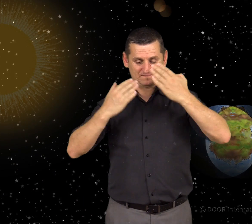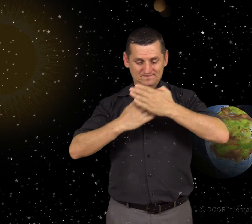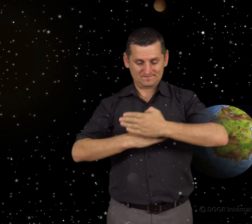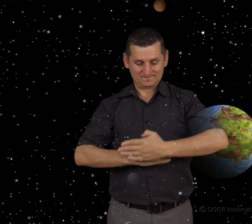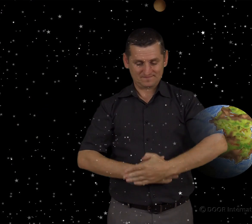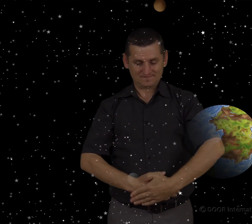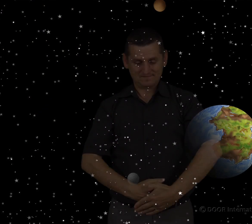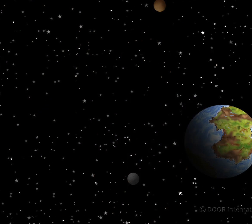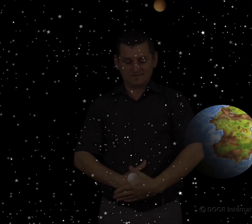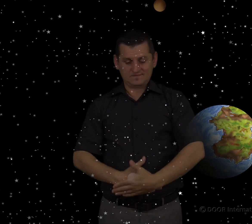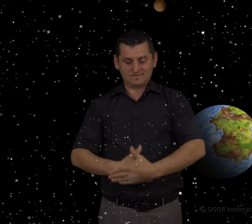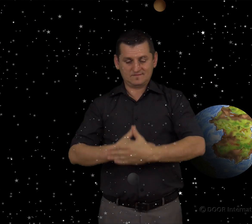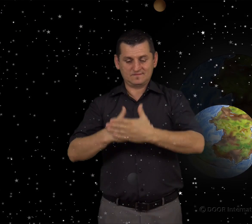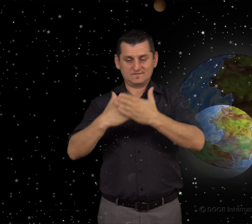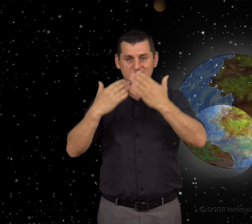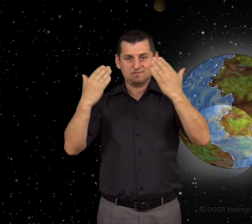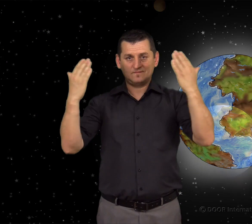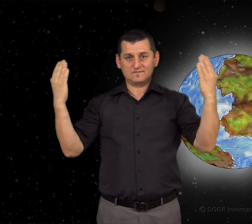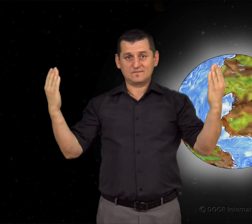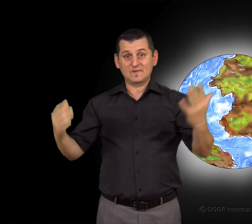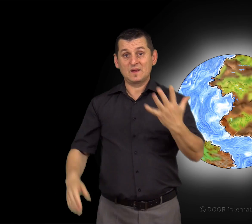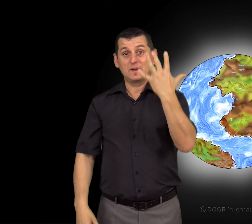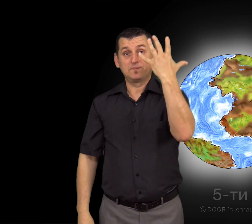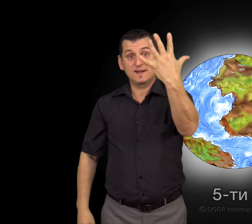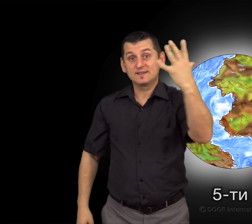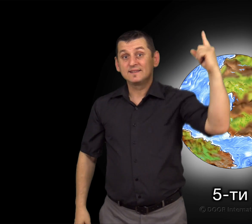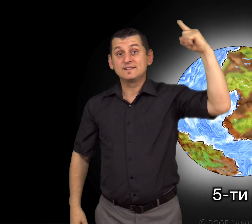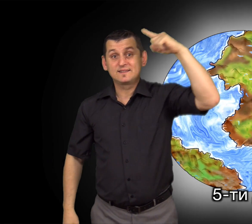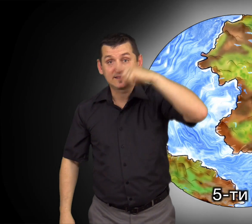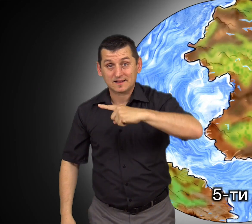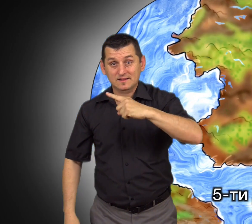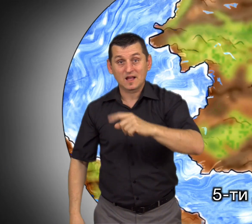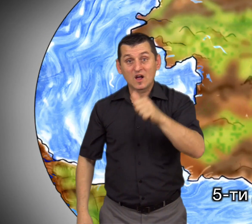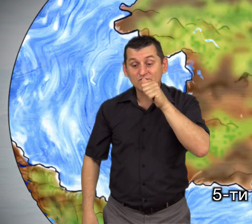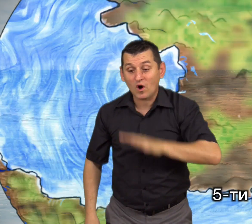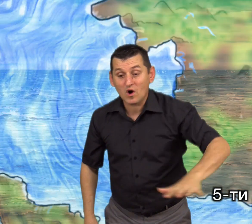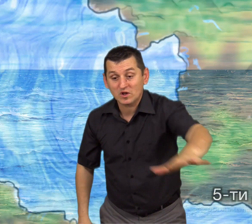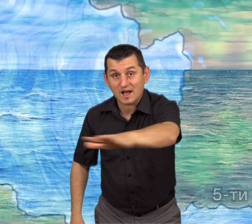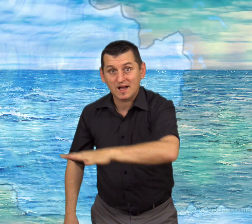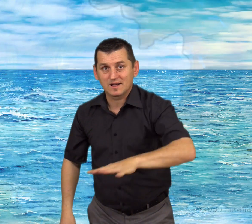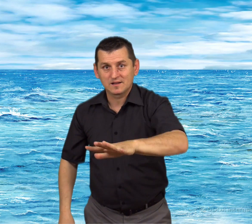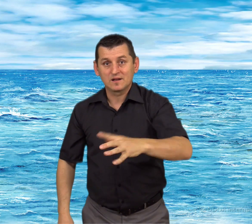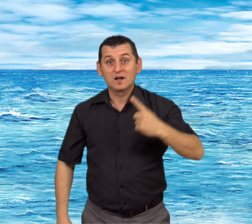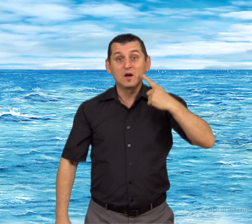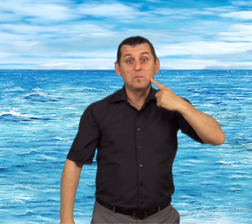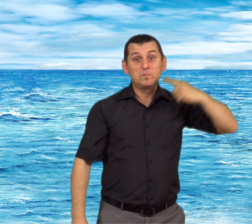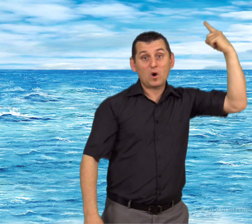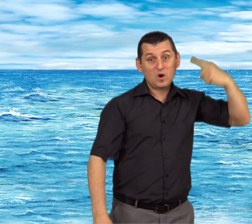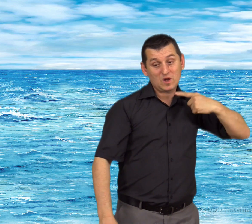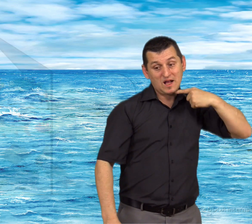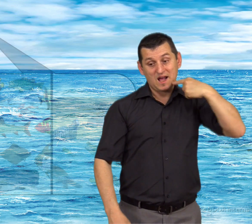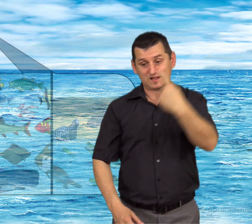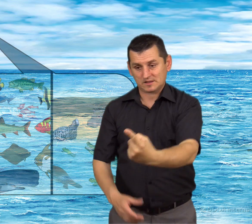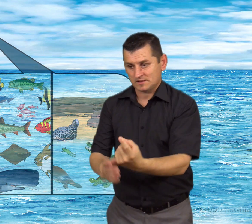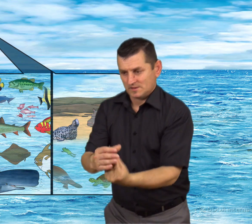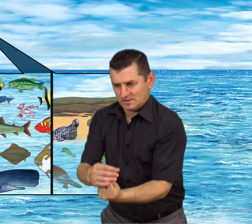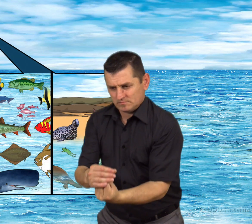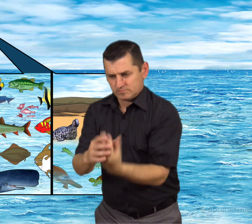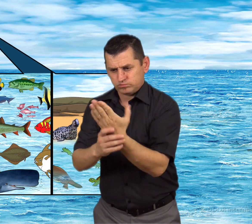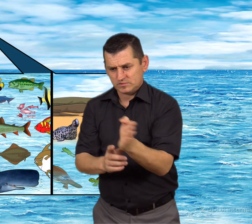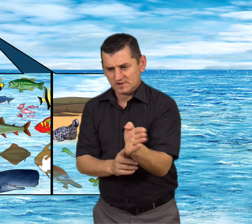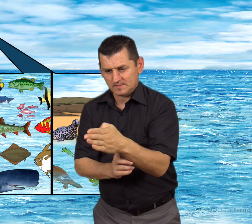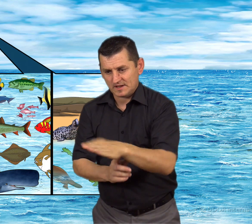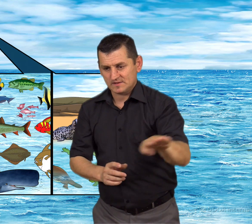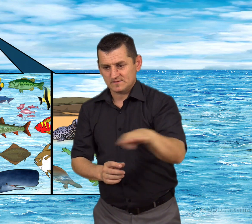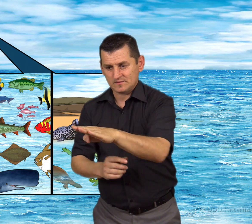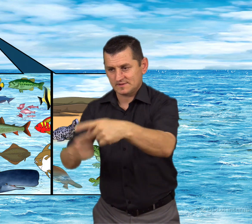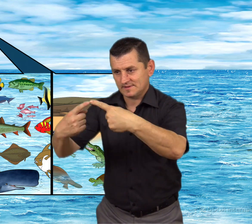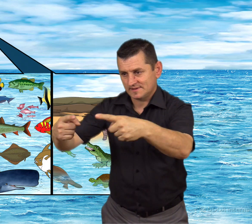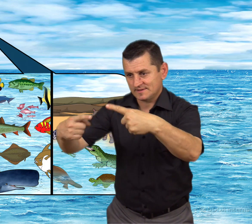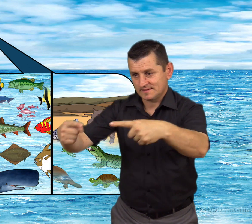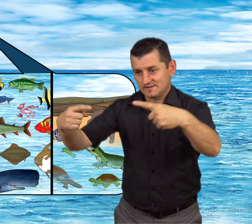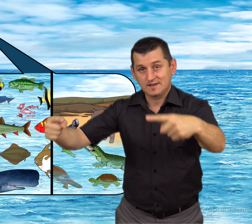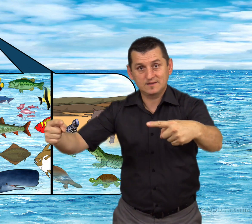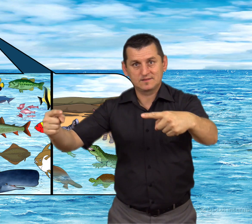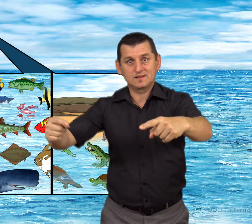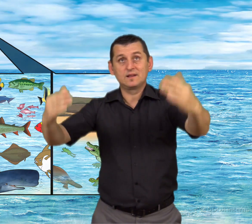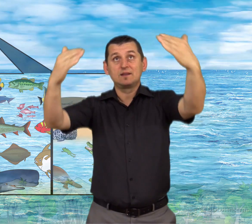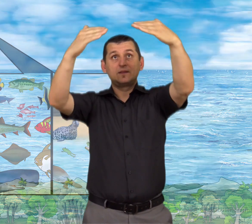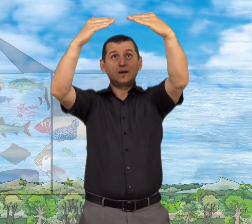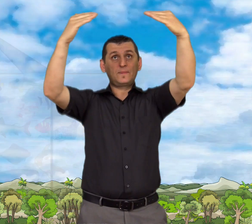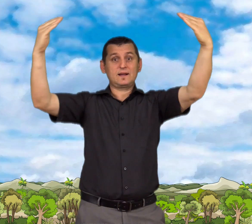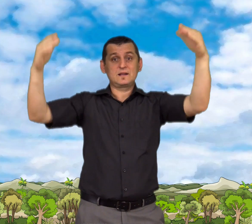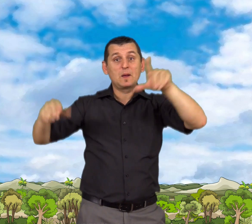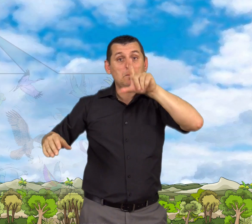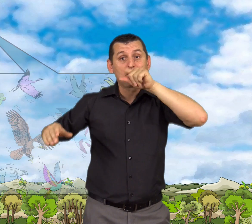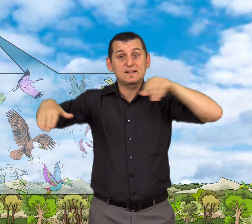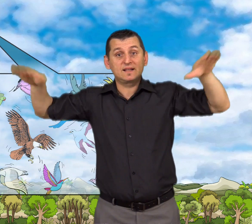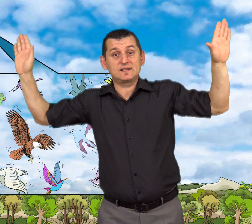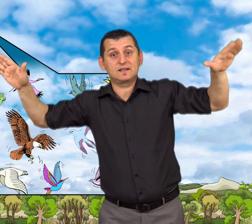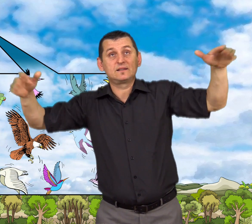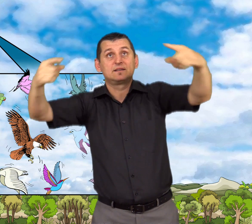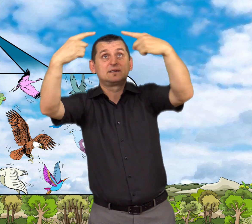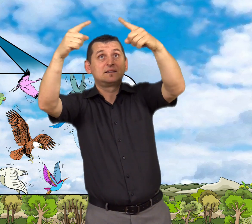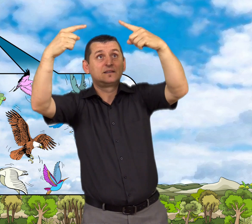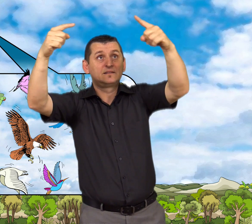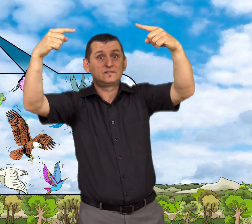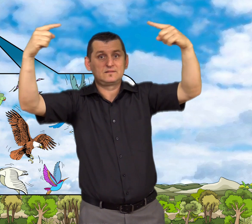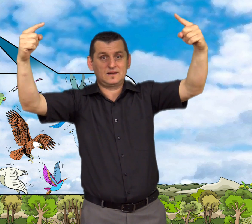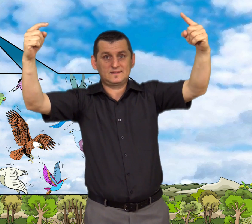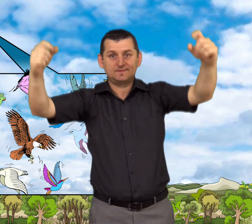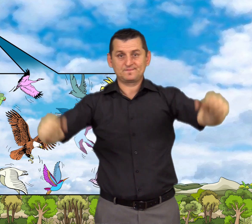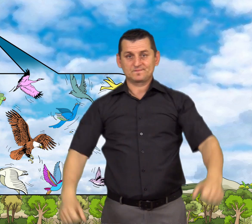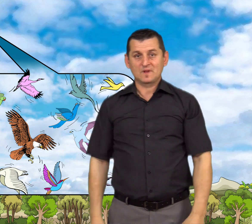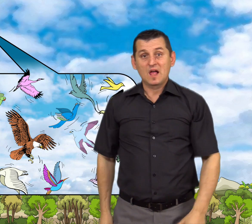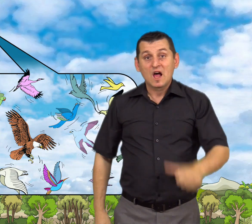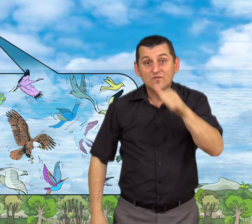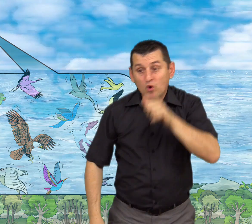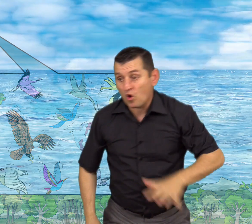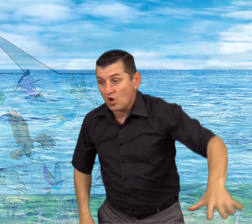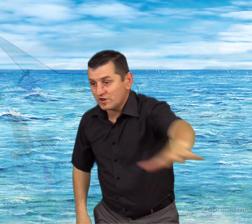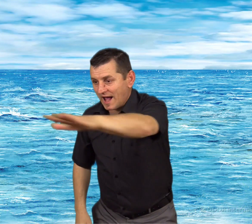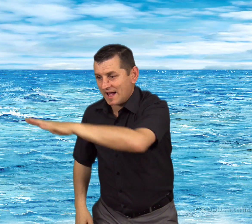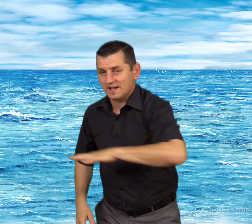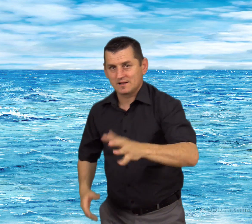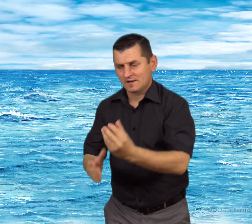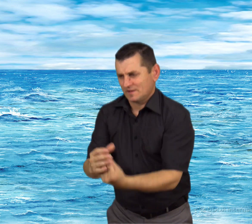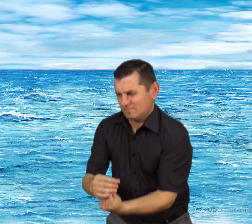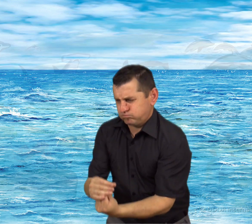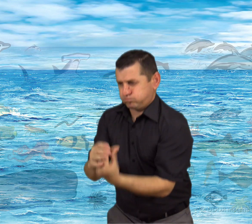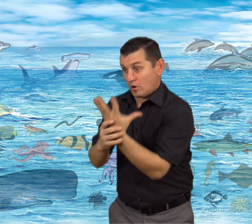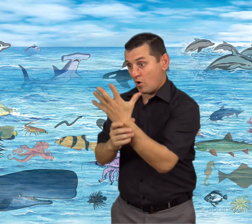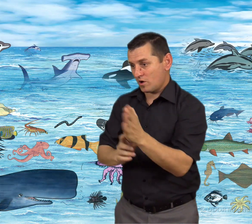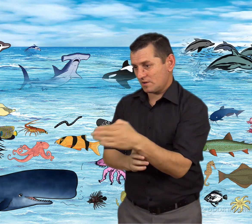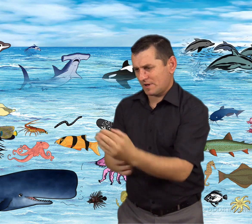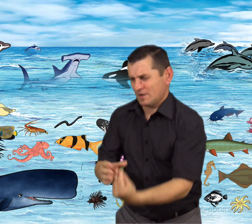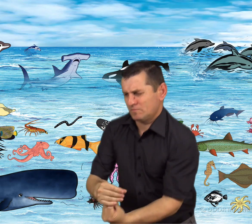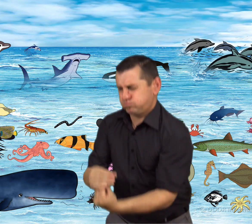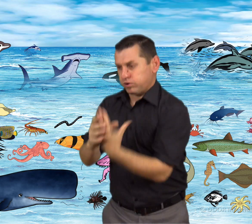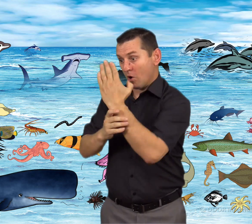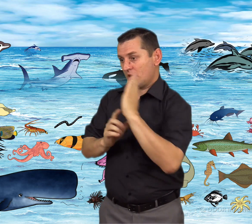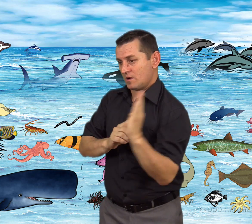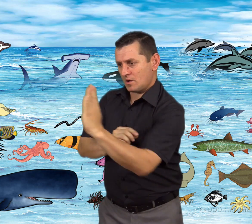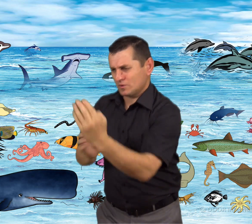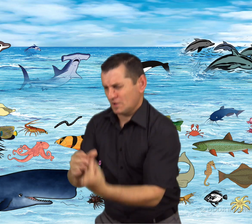And God said, “Let the waters teem with living creatures, and let birds fly above the earth in the open expanse of the sky.”